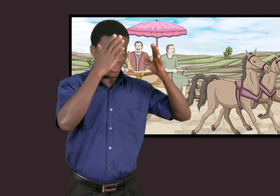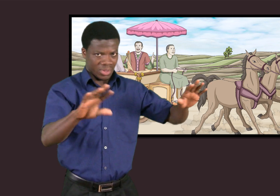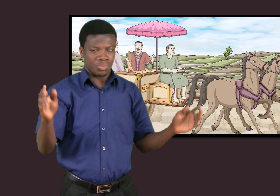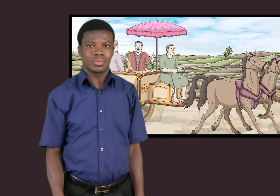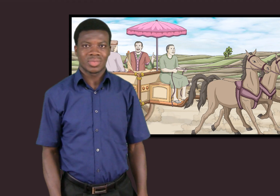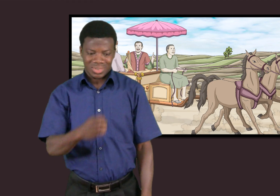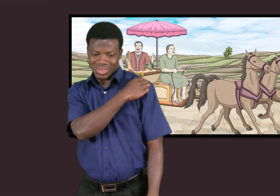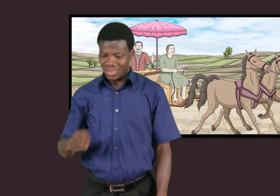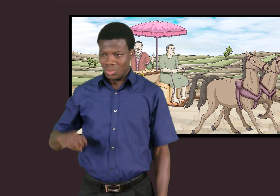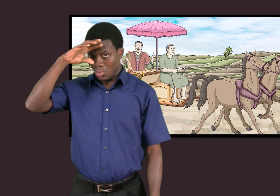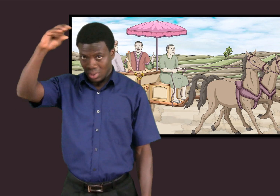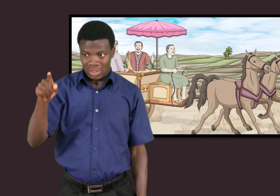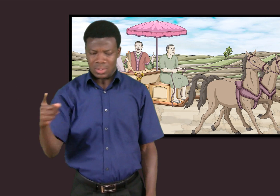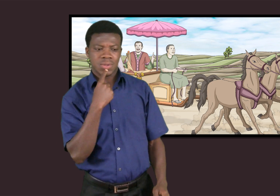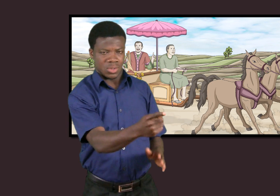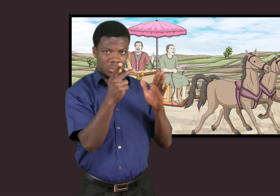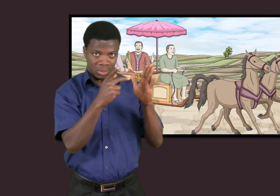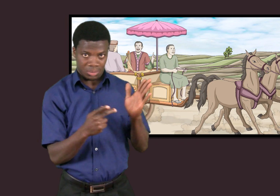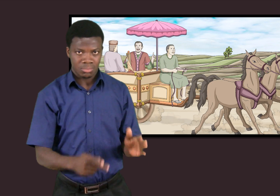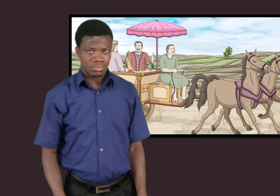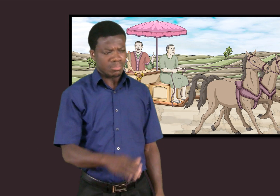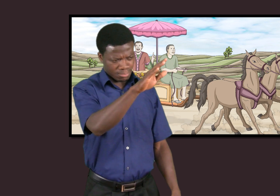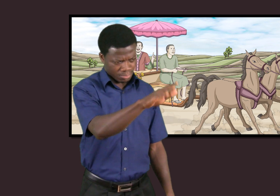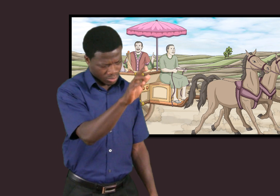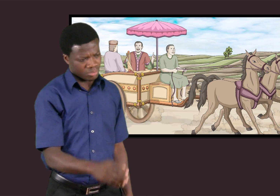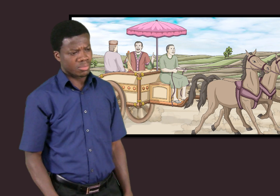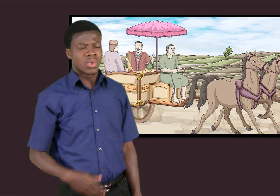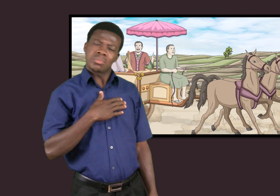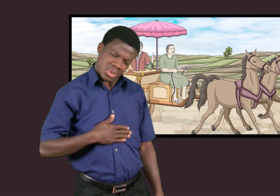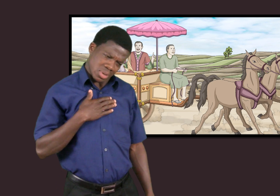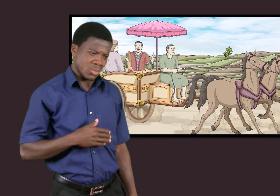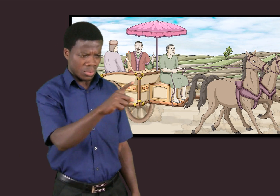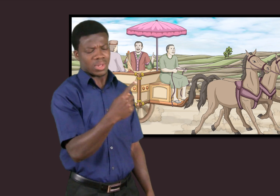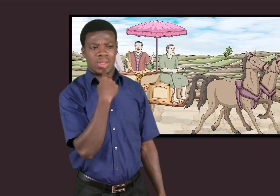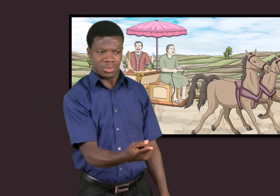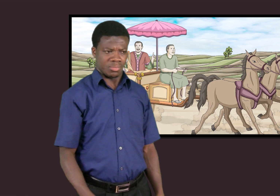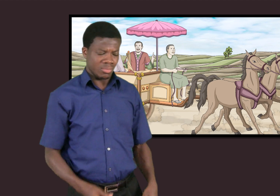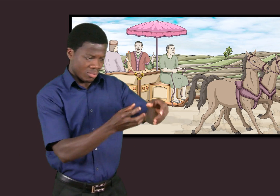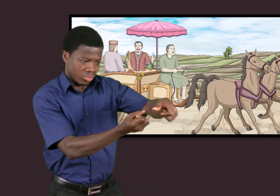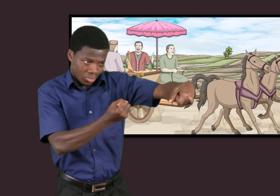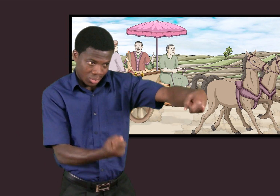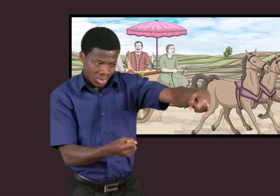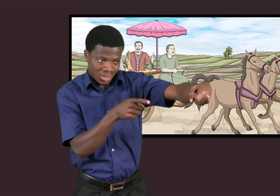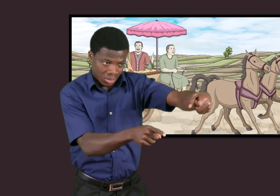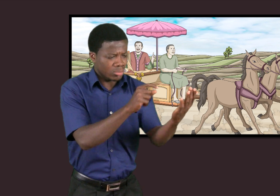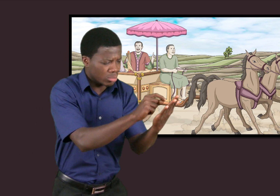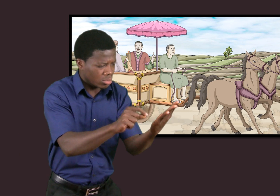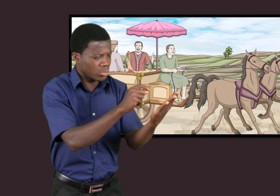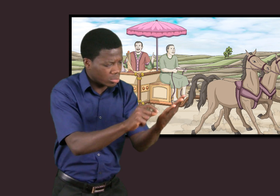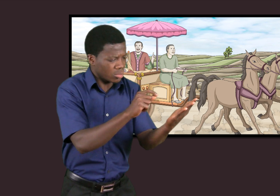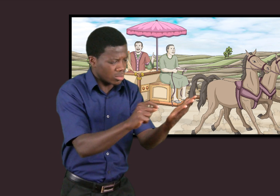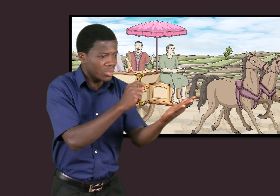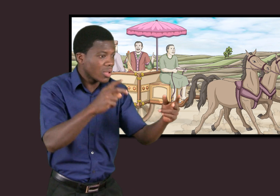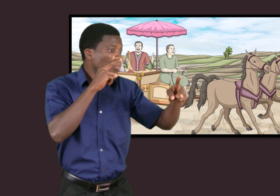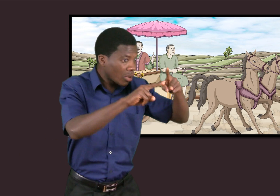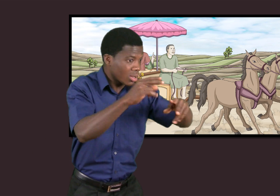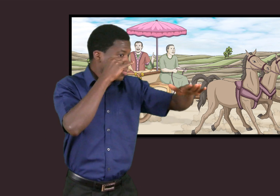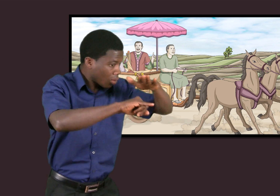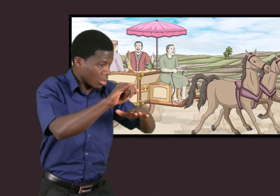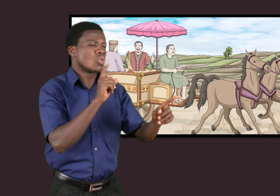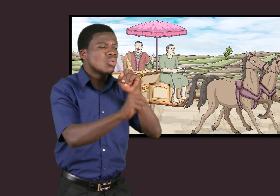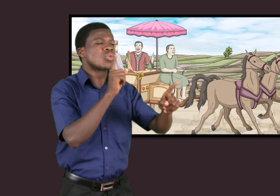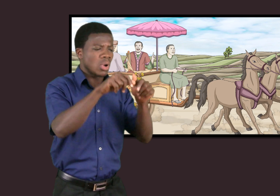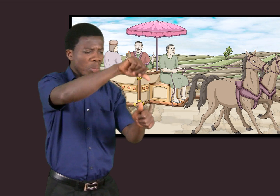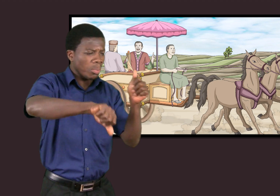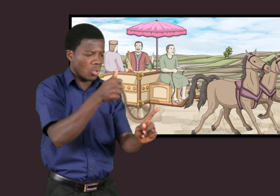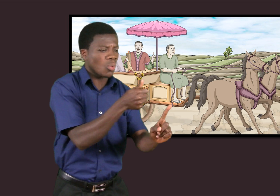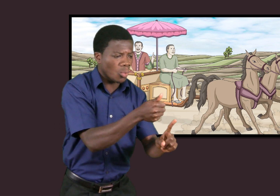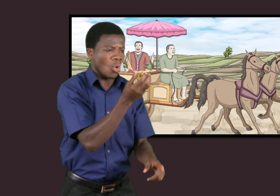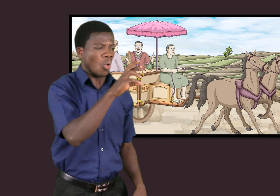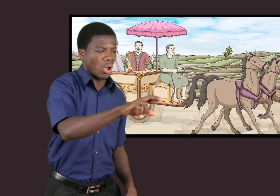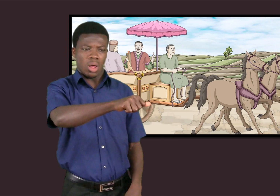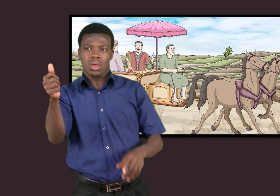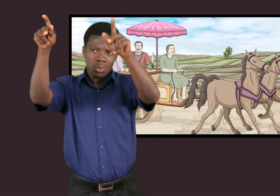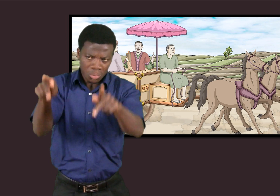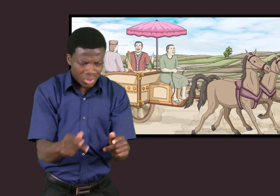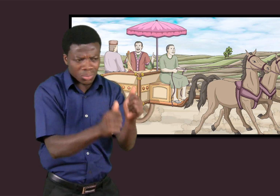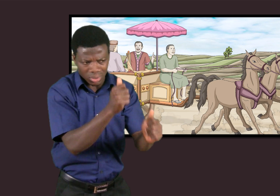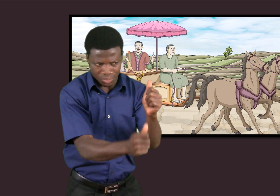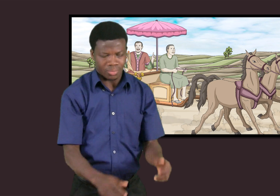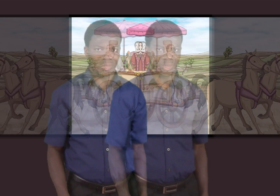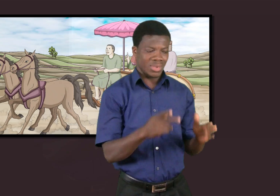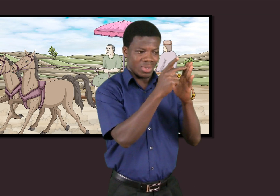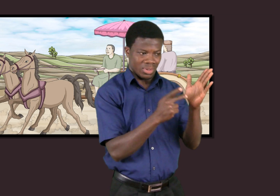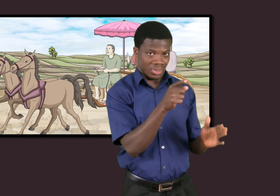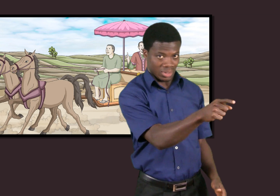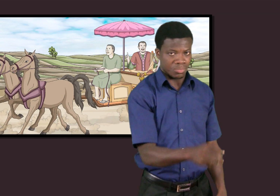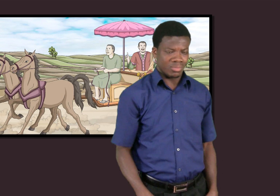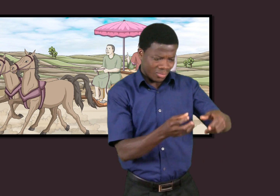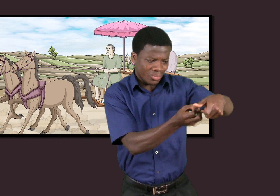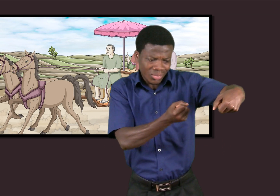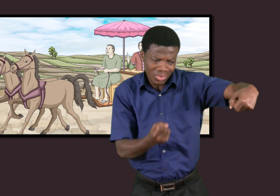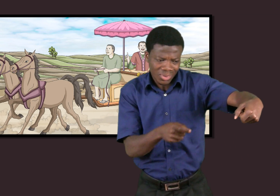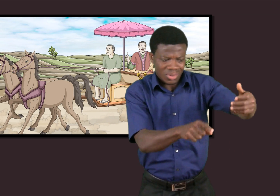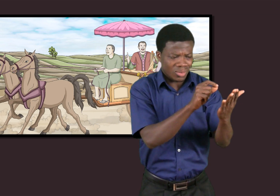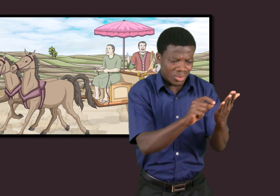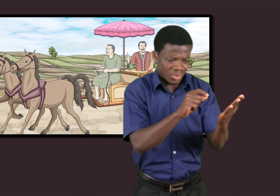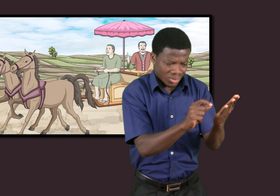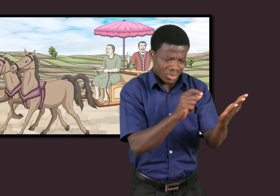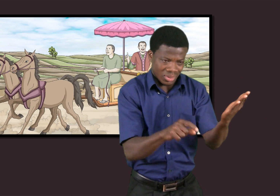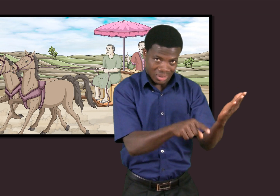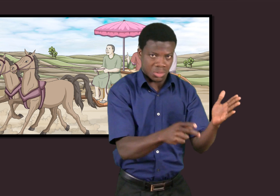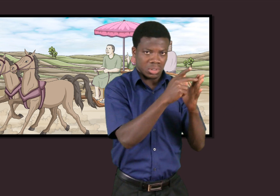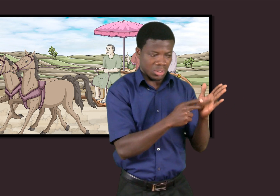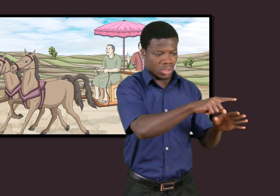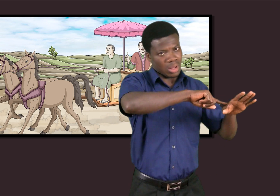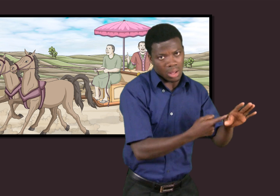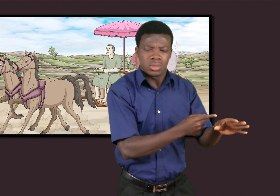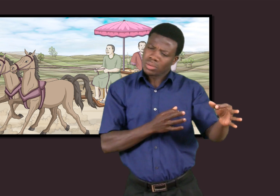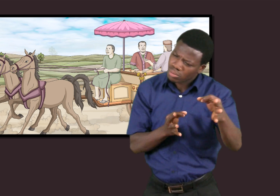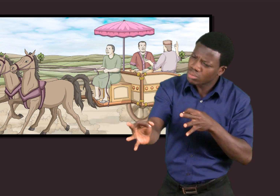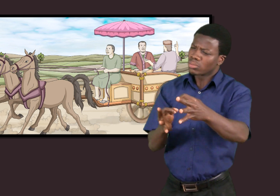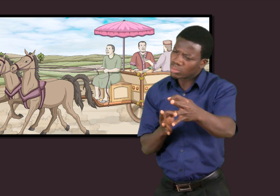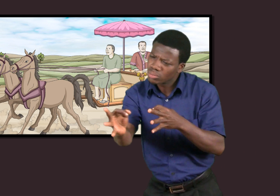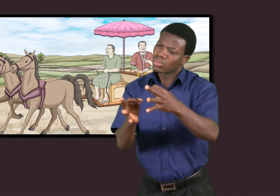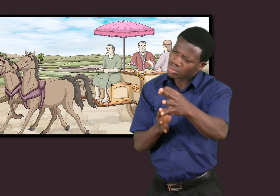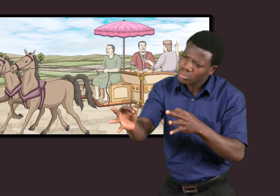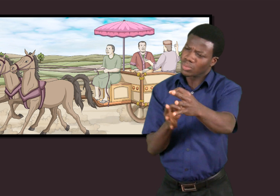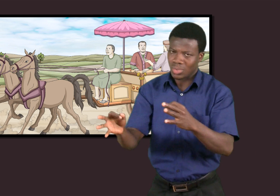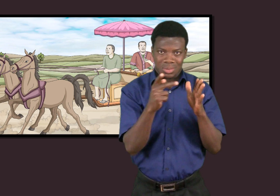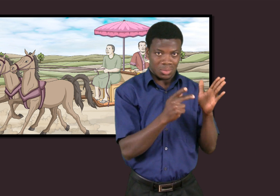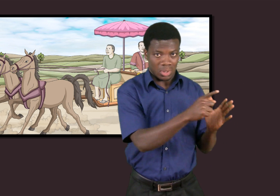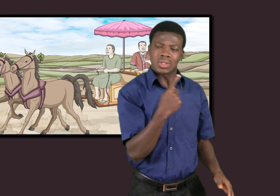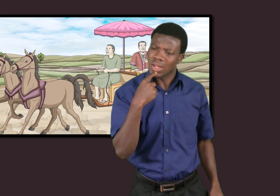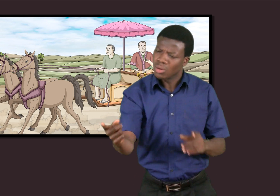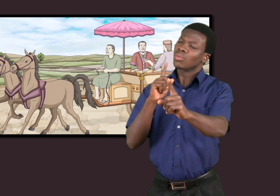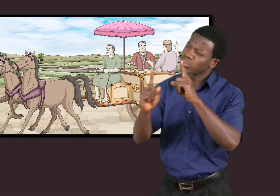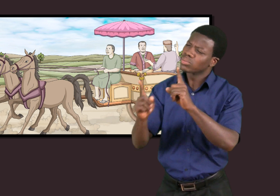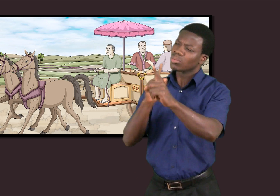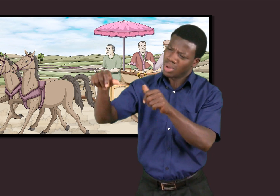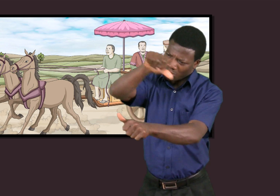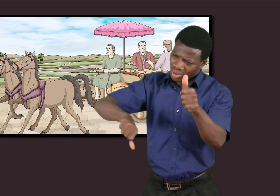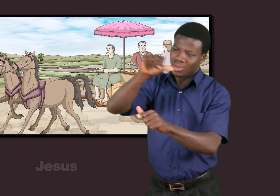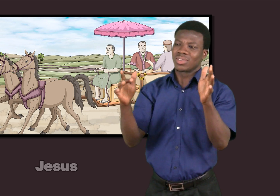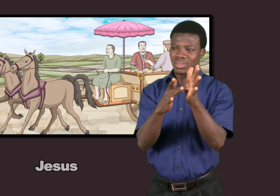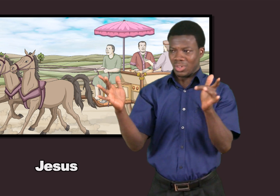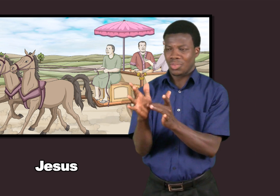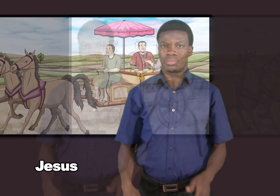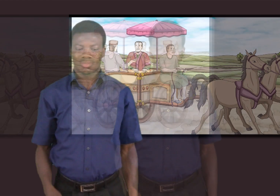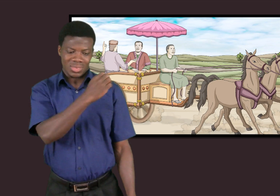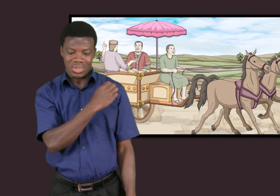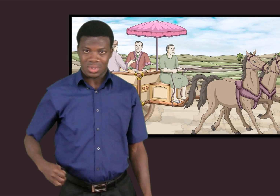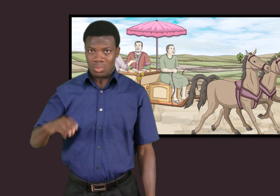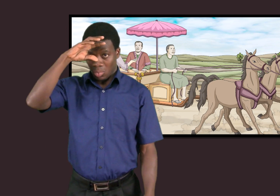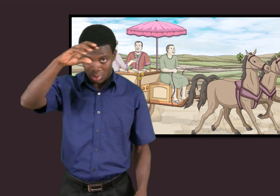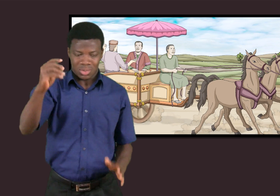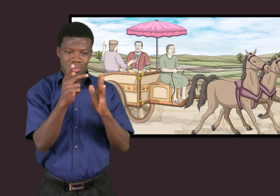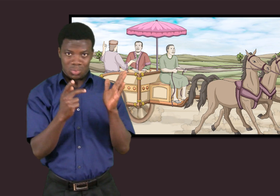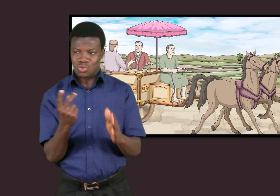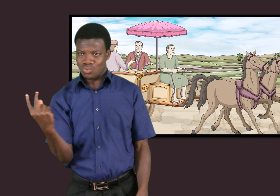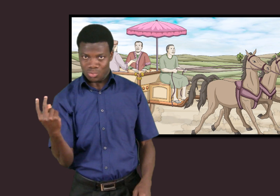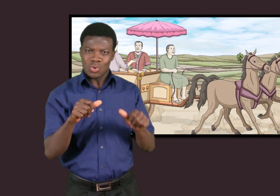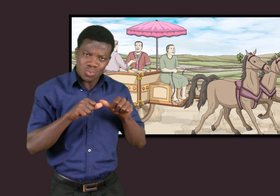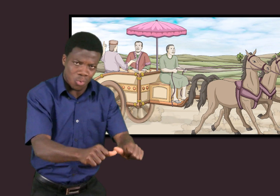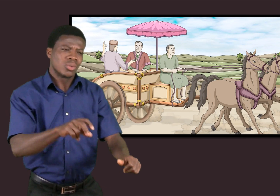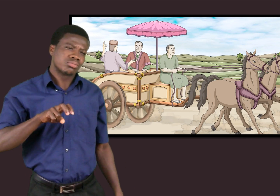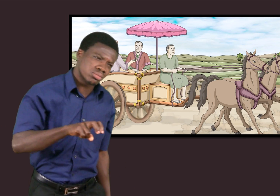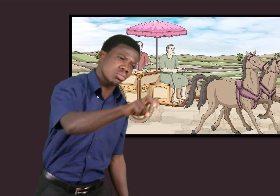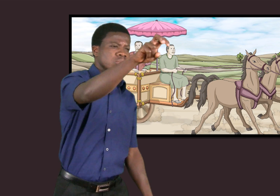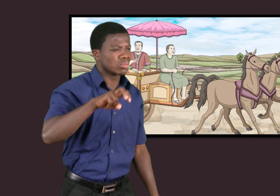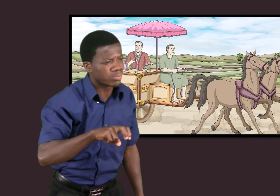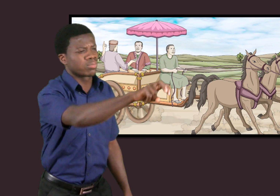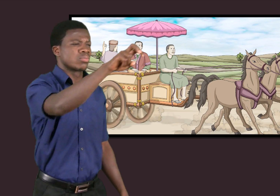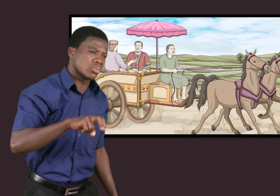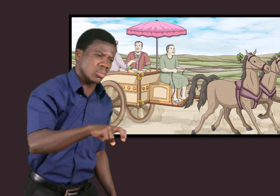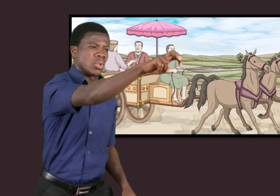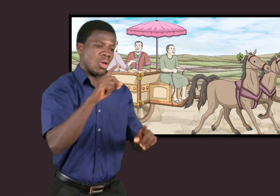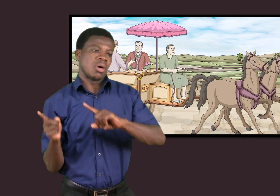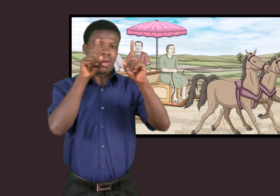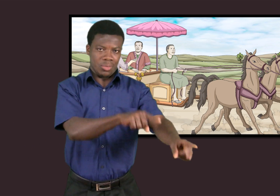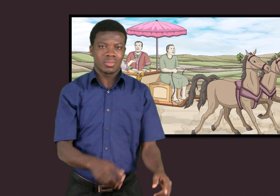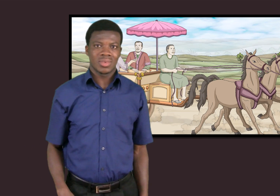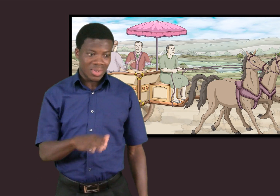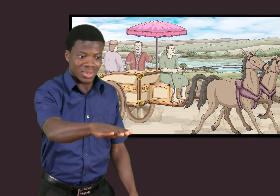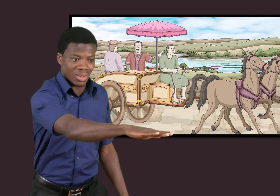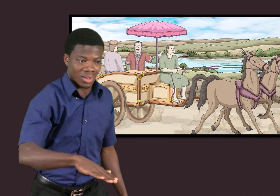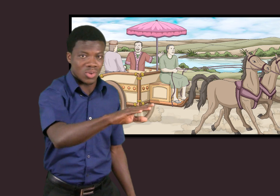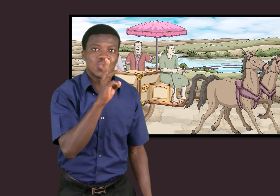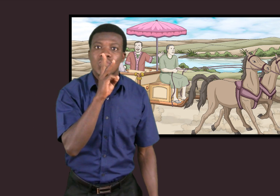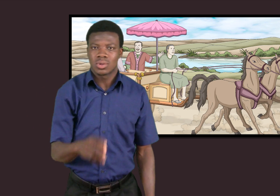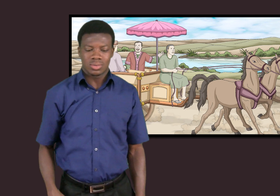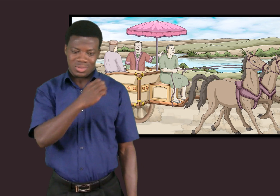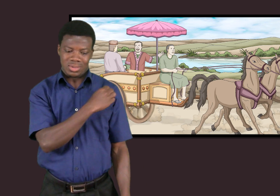“Tell me,” said the eunuch, “who is the prophet talking about, himself or someone else?” Then Philip began with this very Scripture and told him the good news about Jesus.